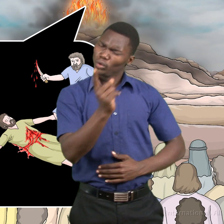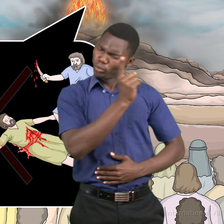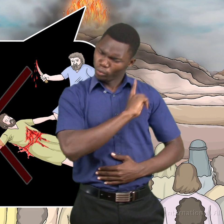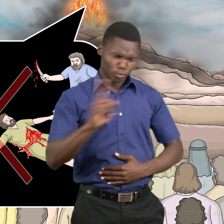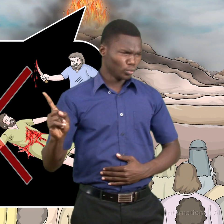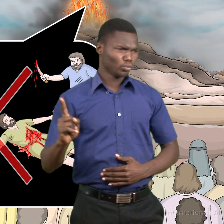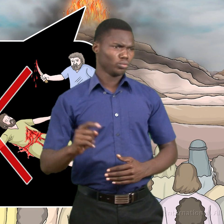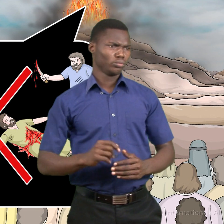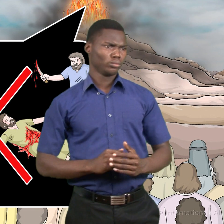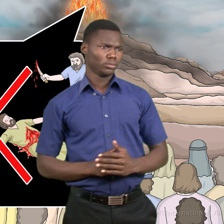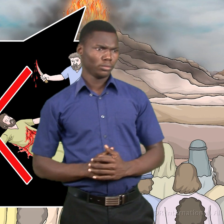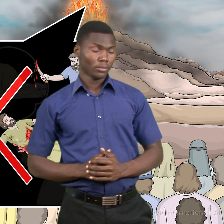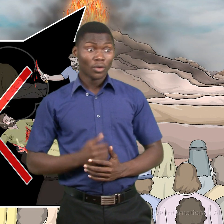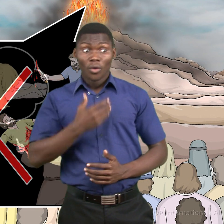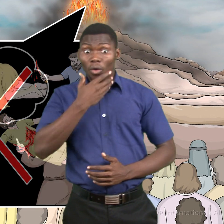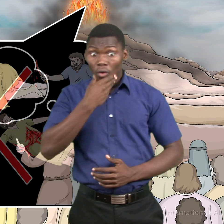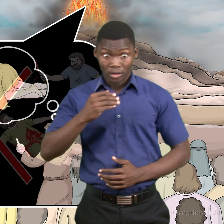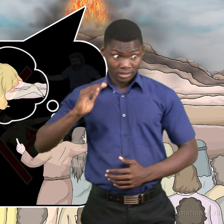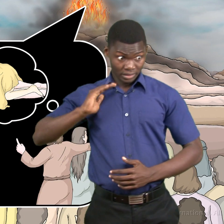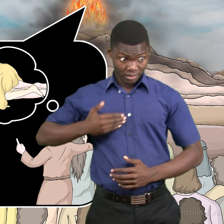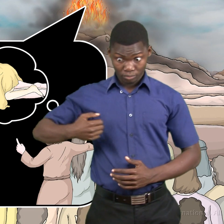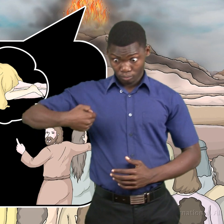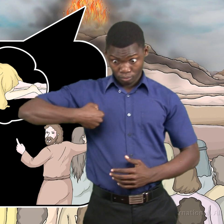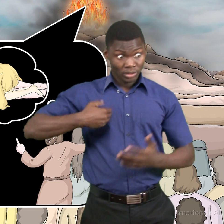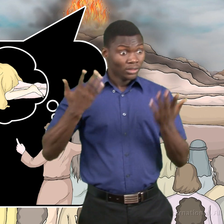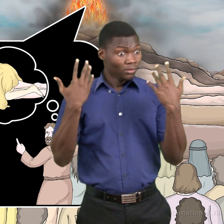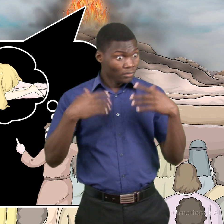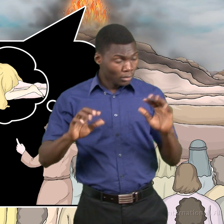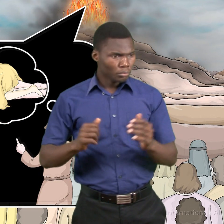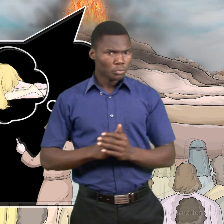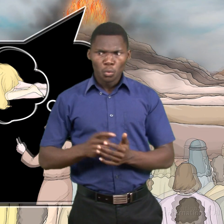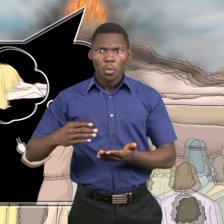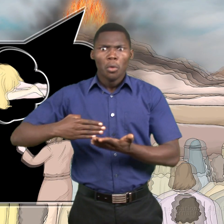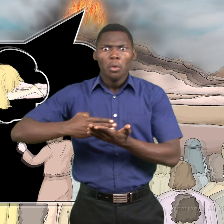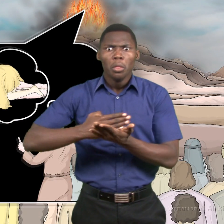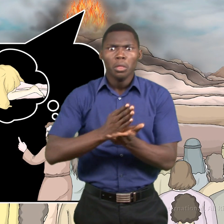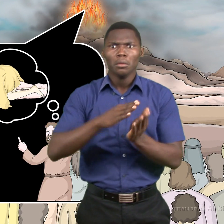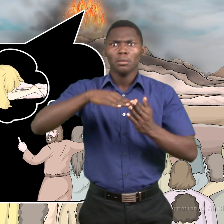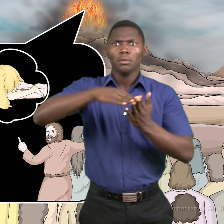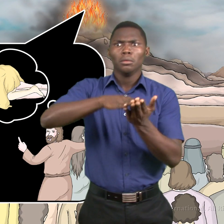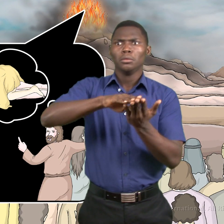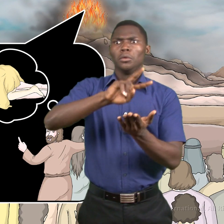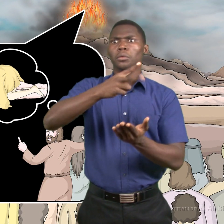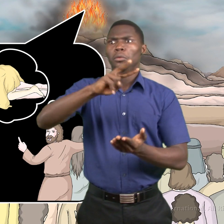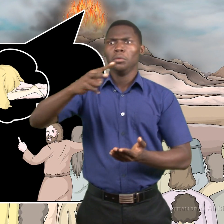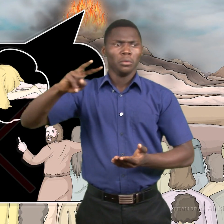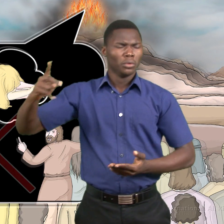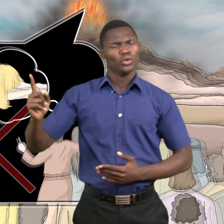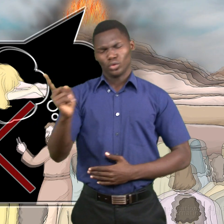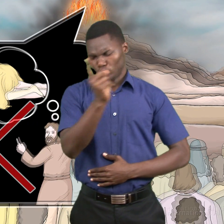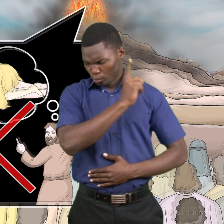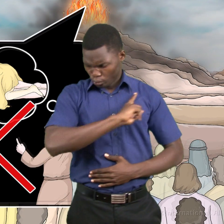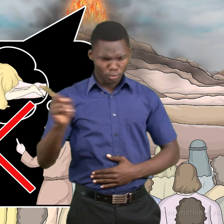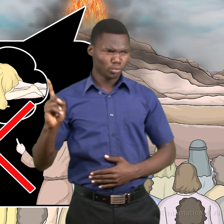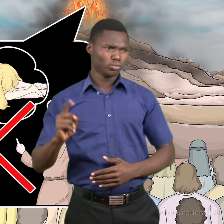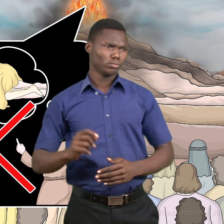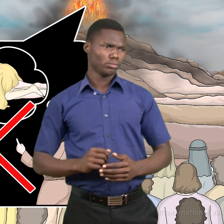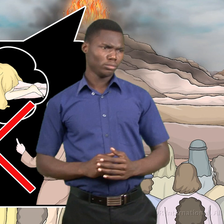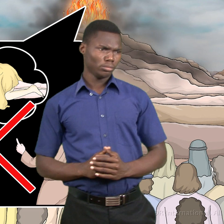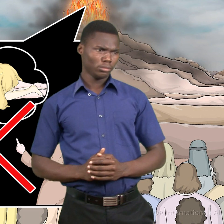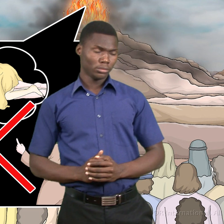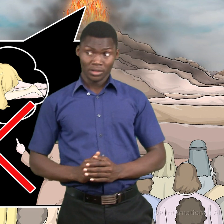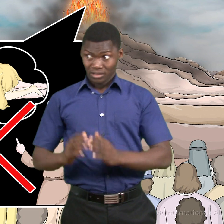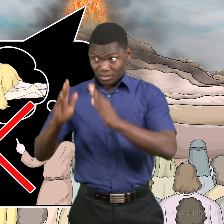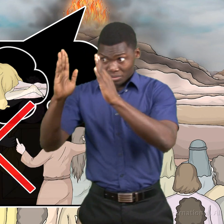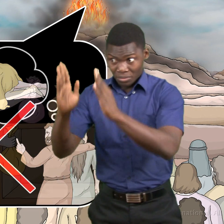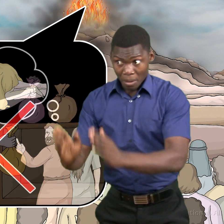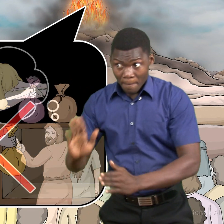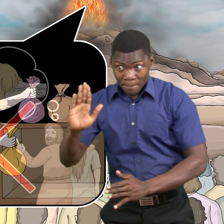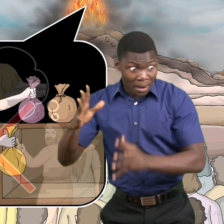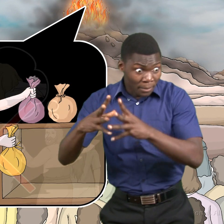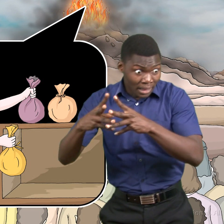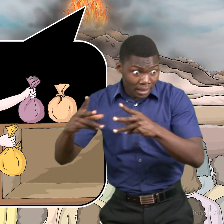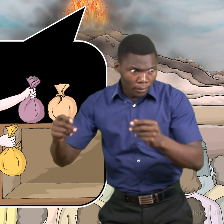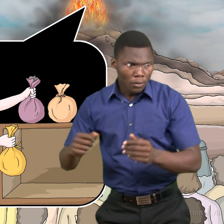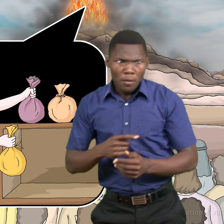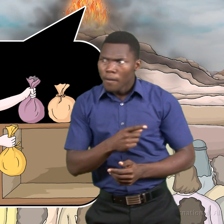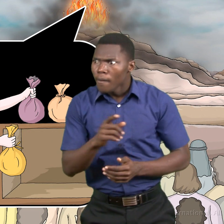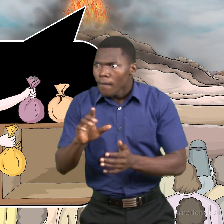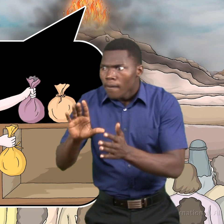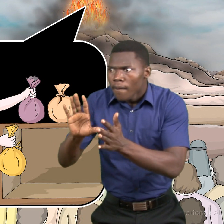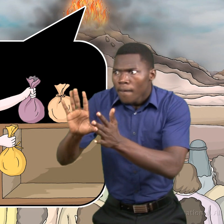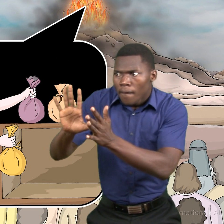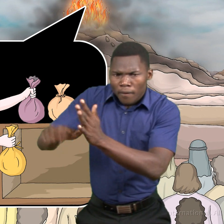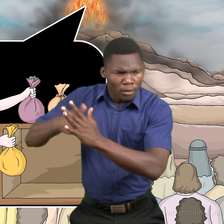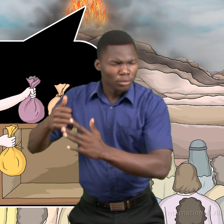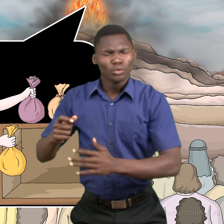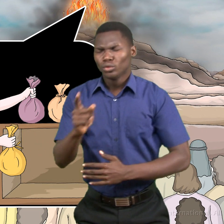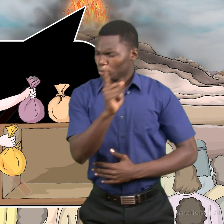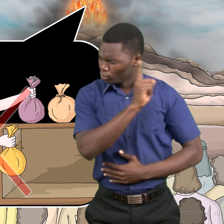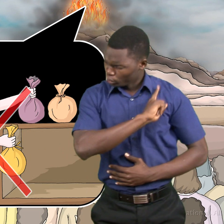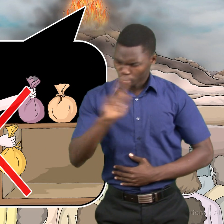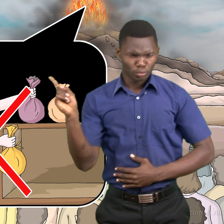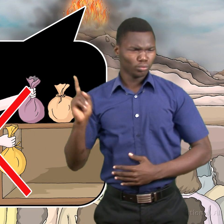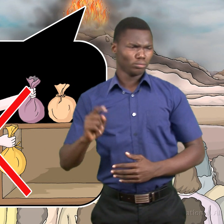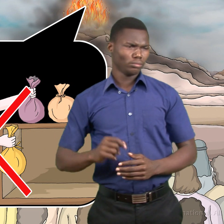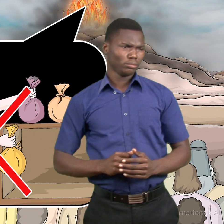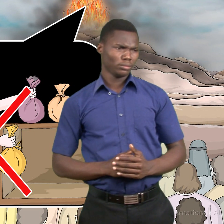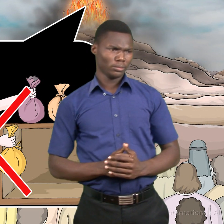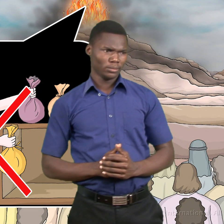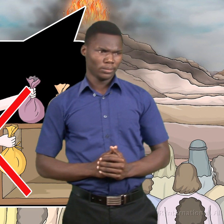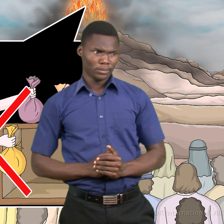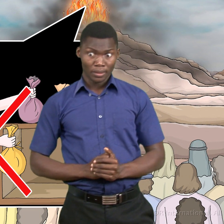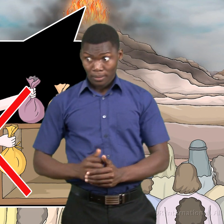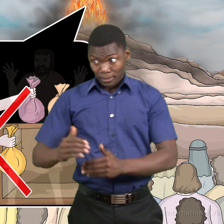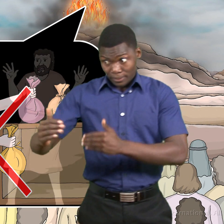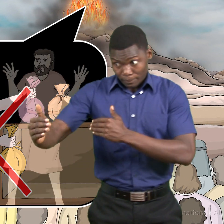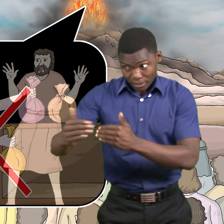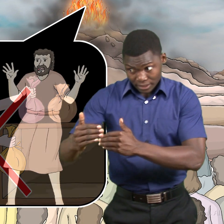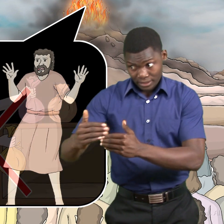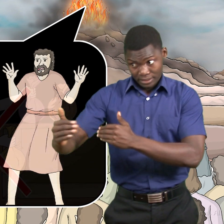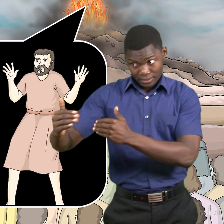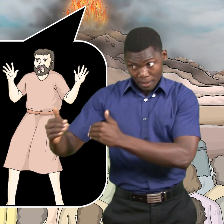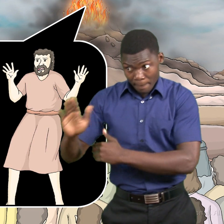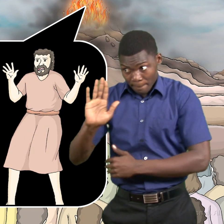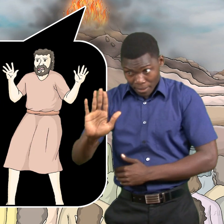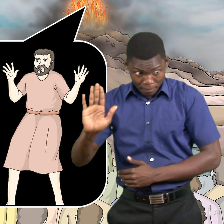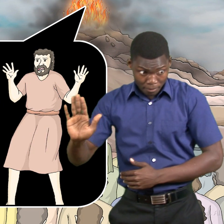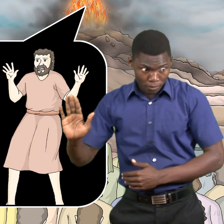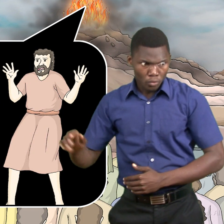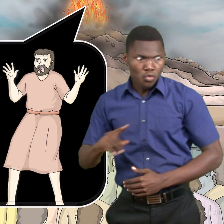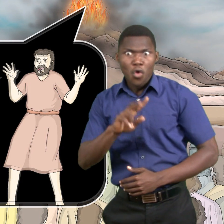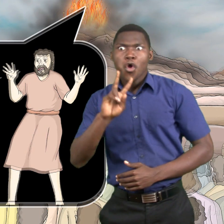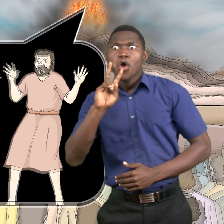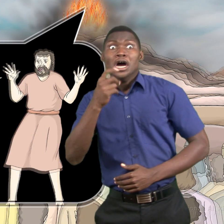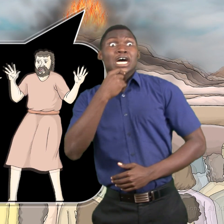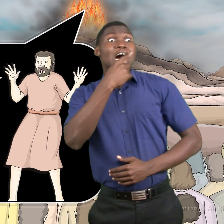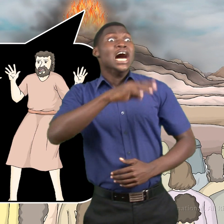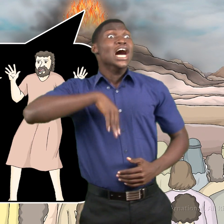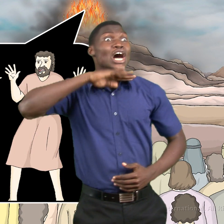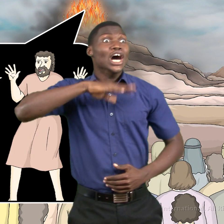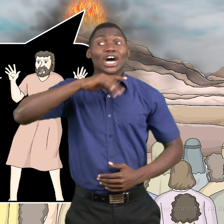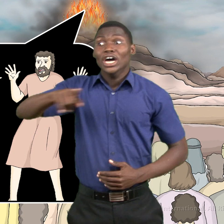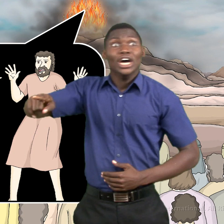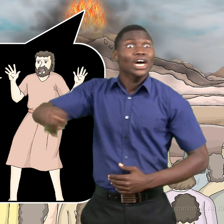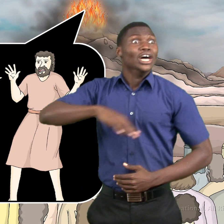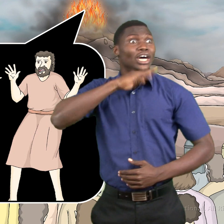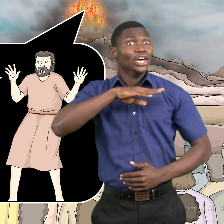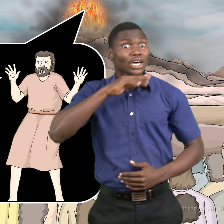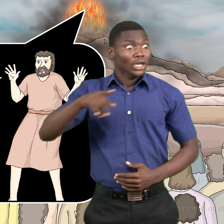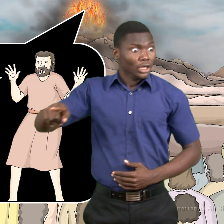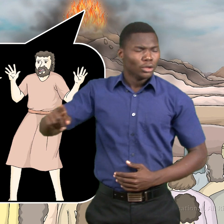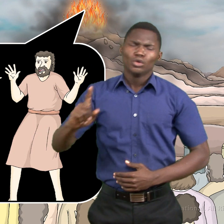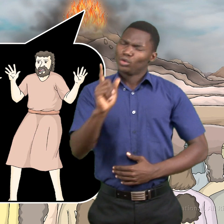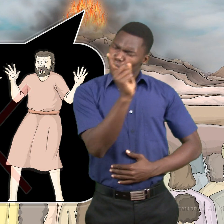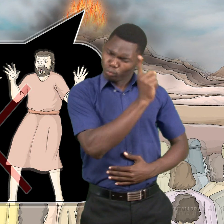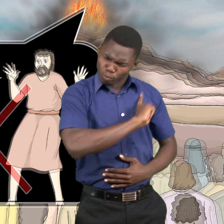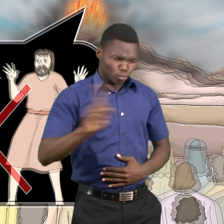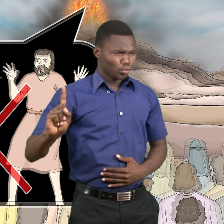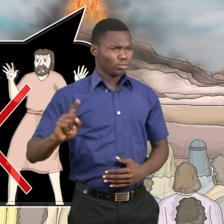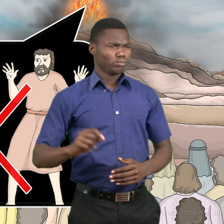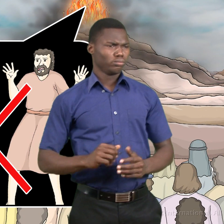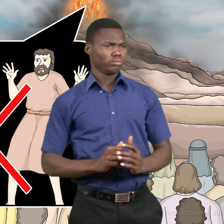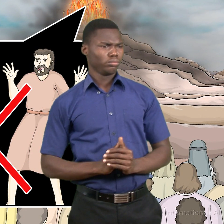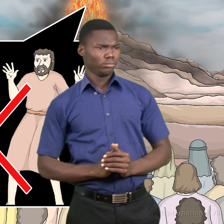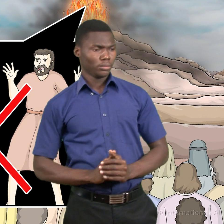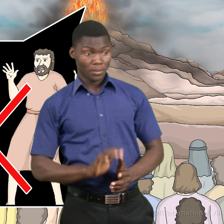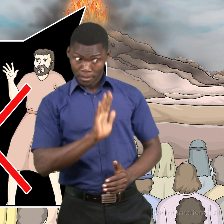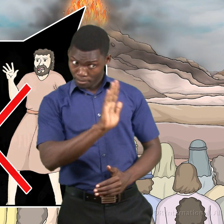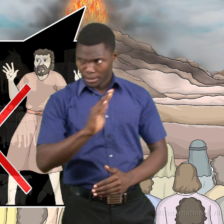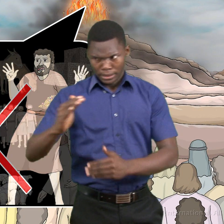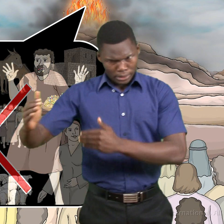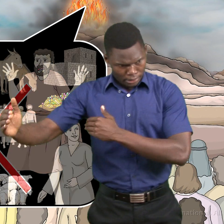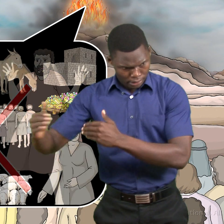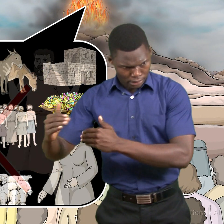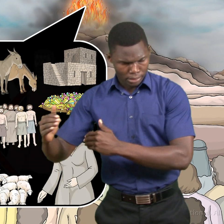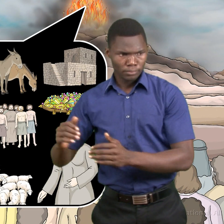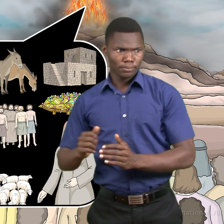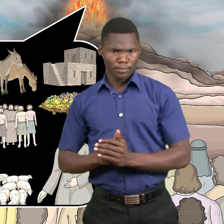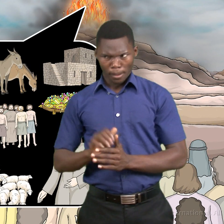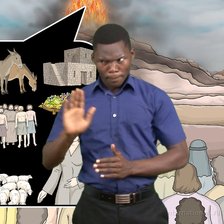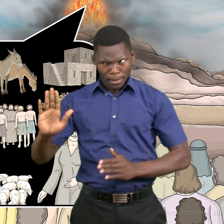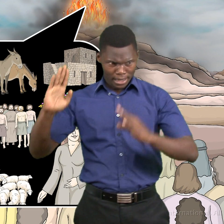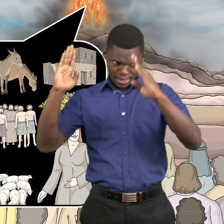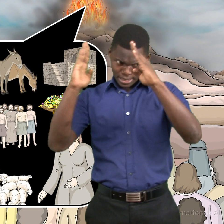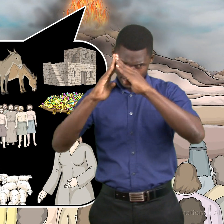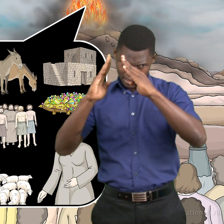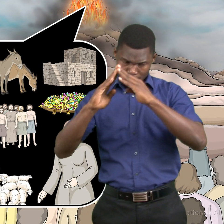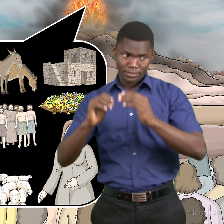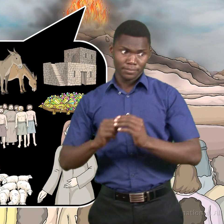You shall not commit adultery. You shall not steal. You shall not bear false witness against your neighbor.